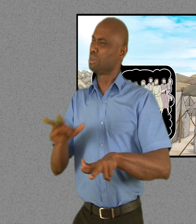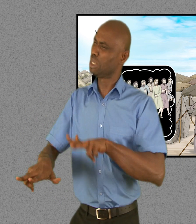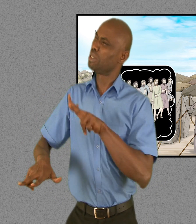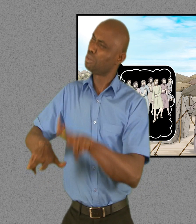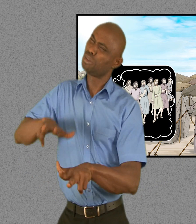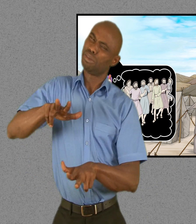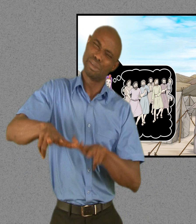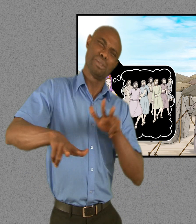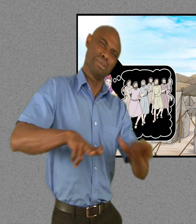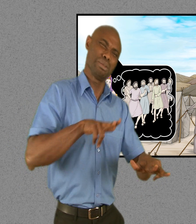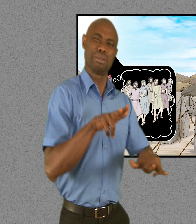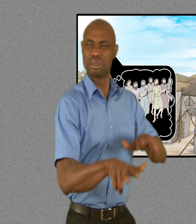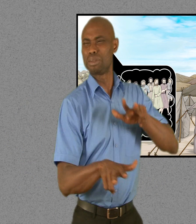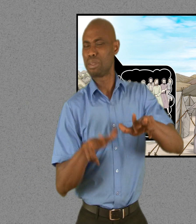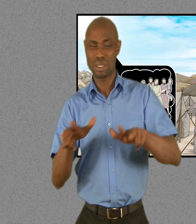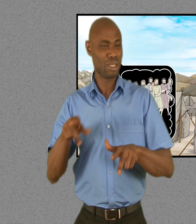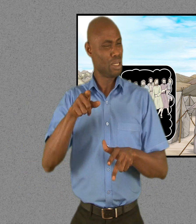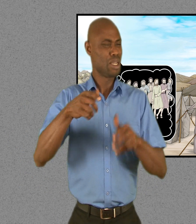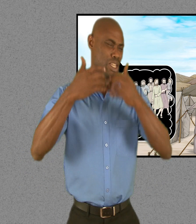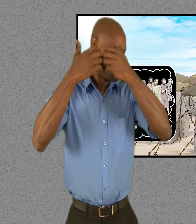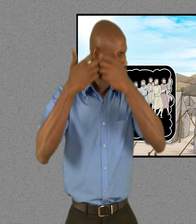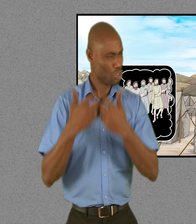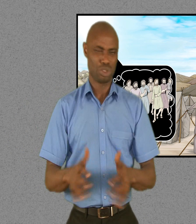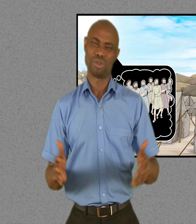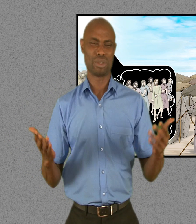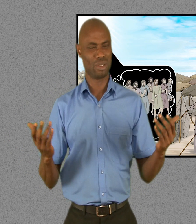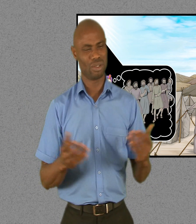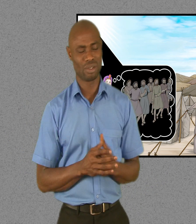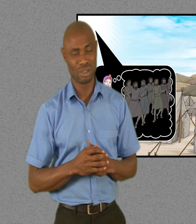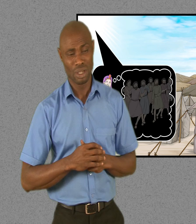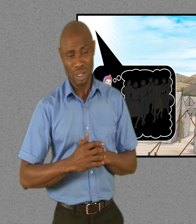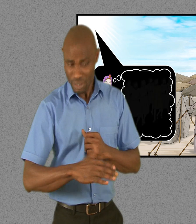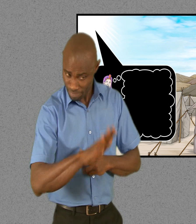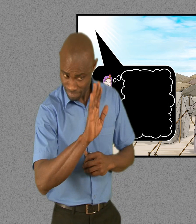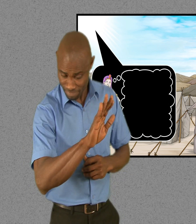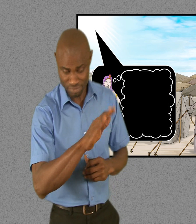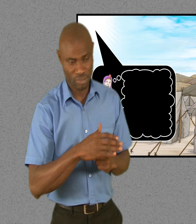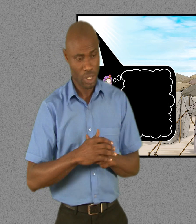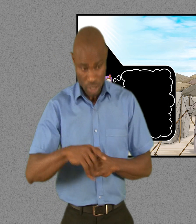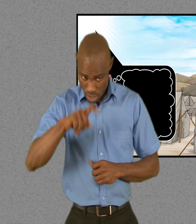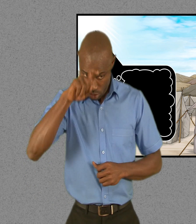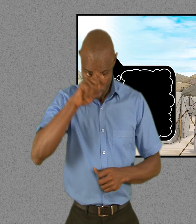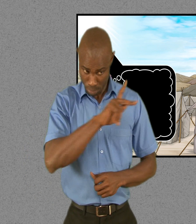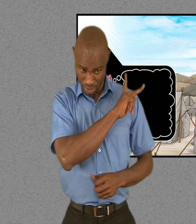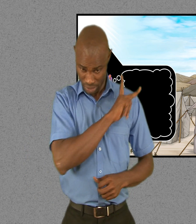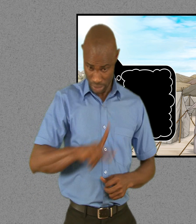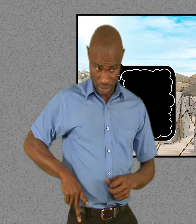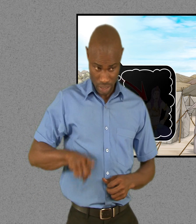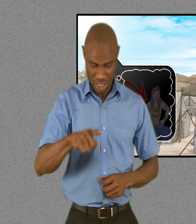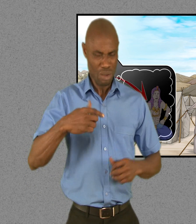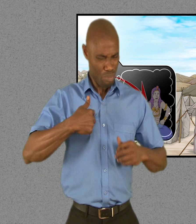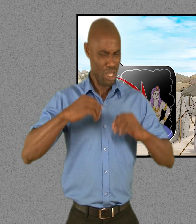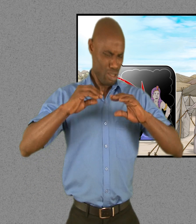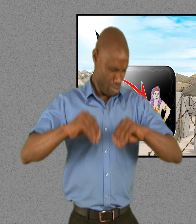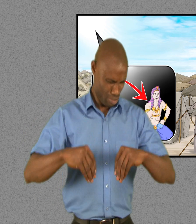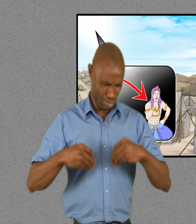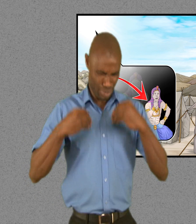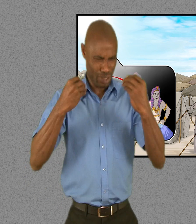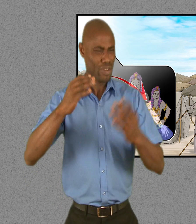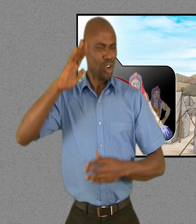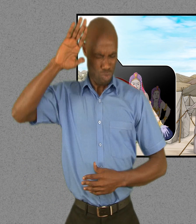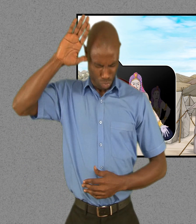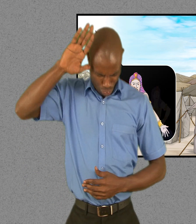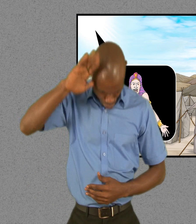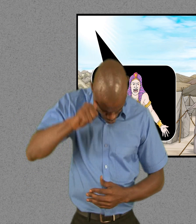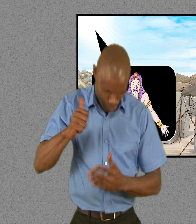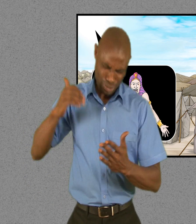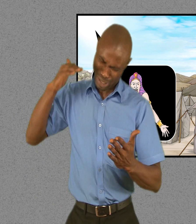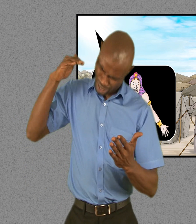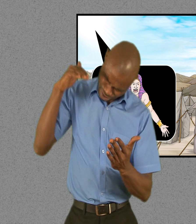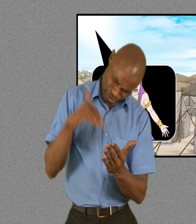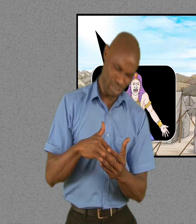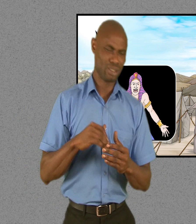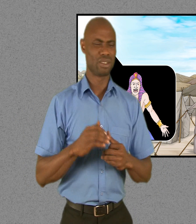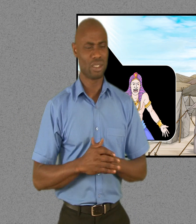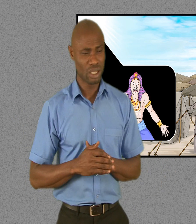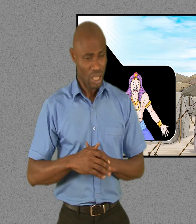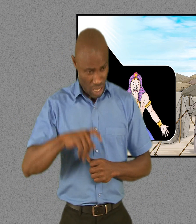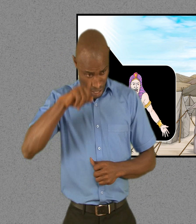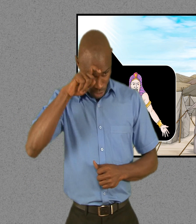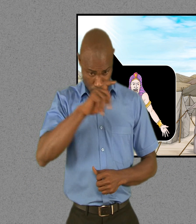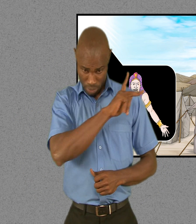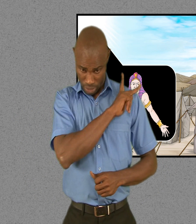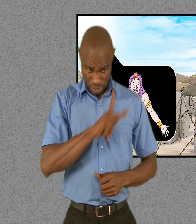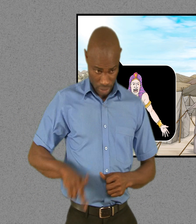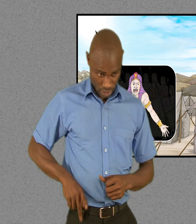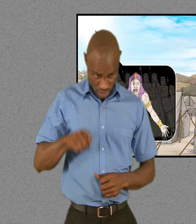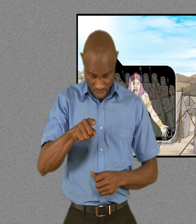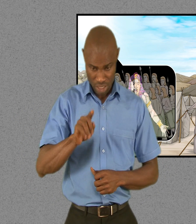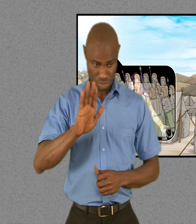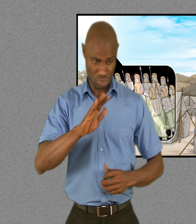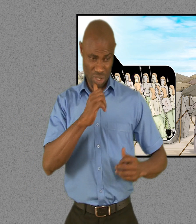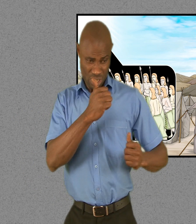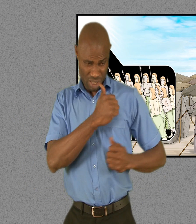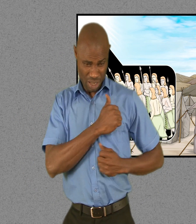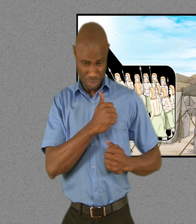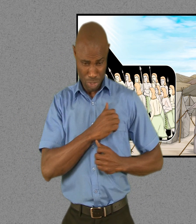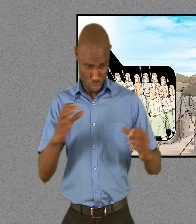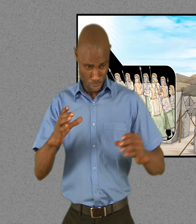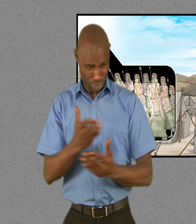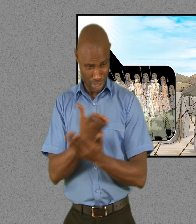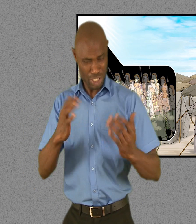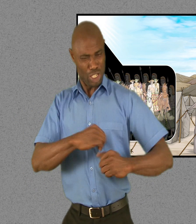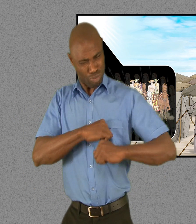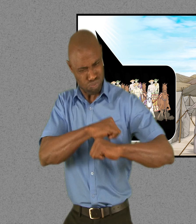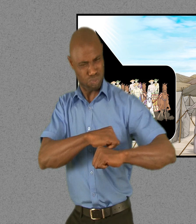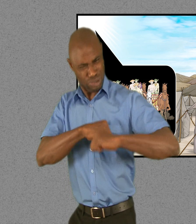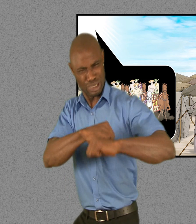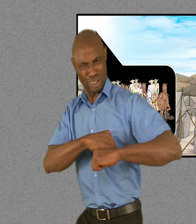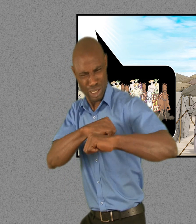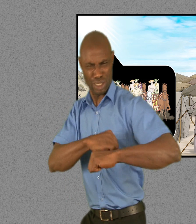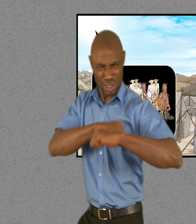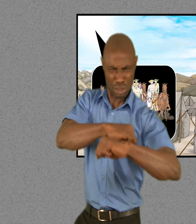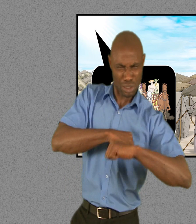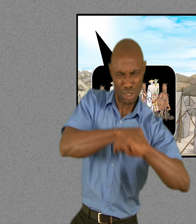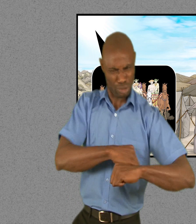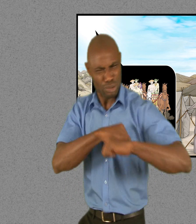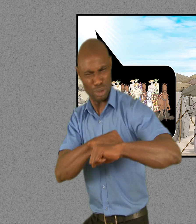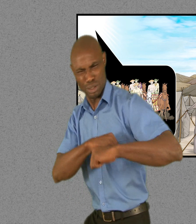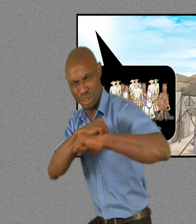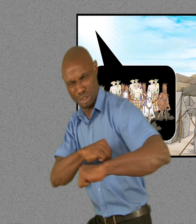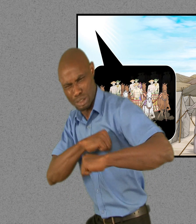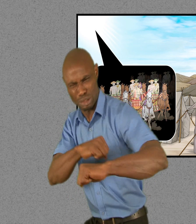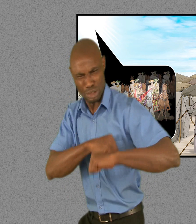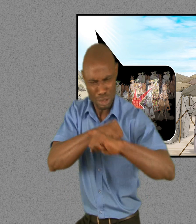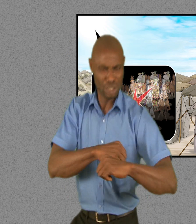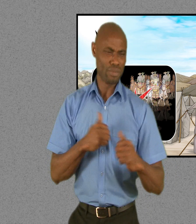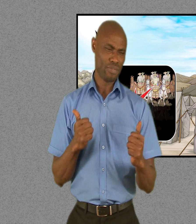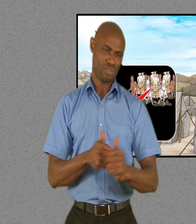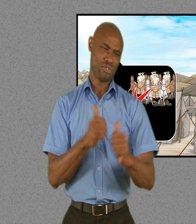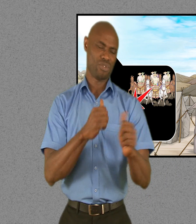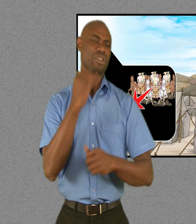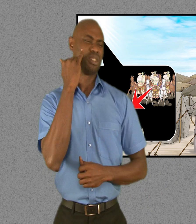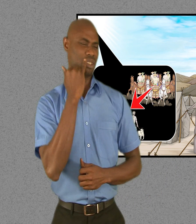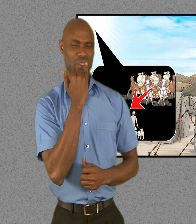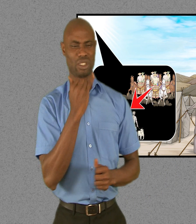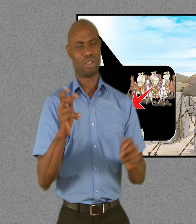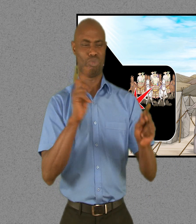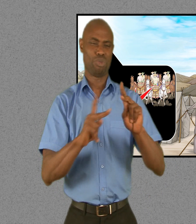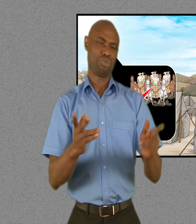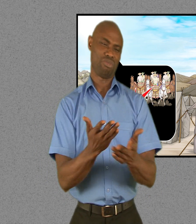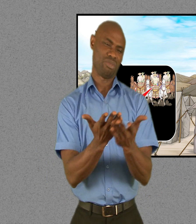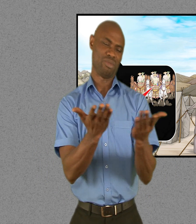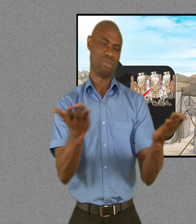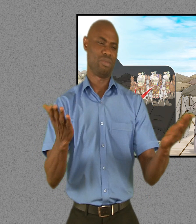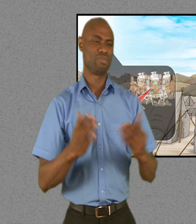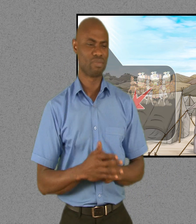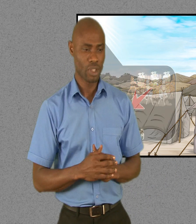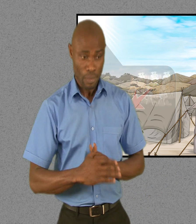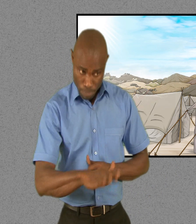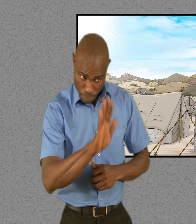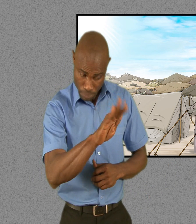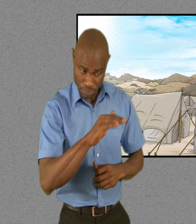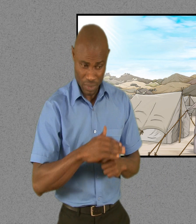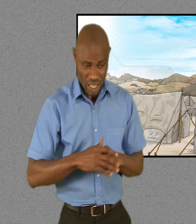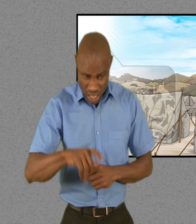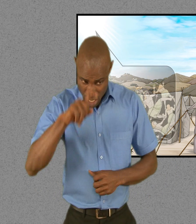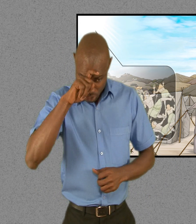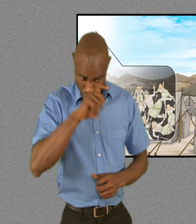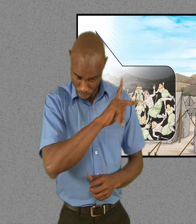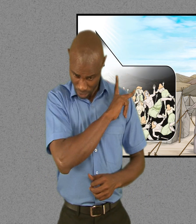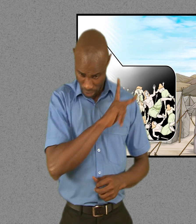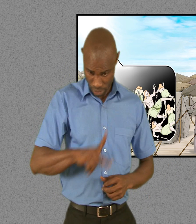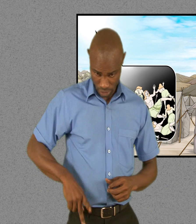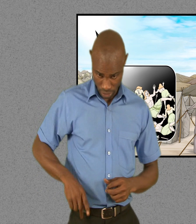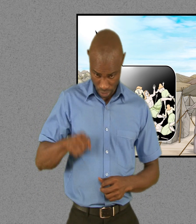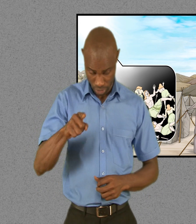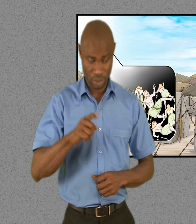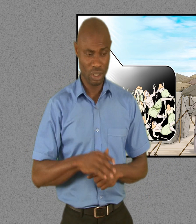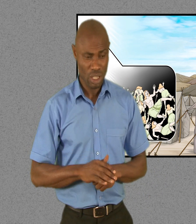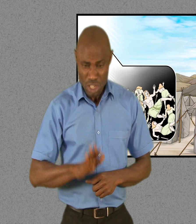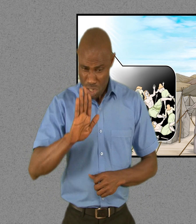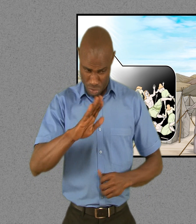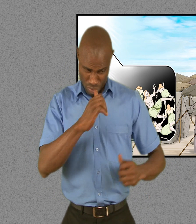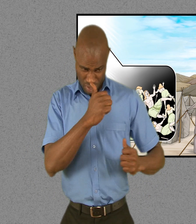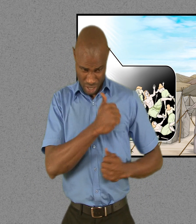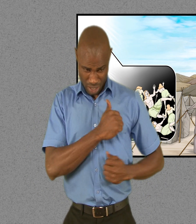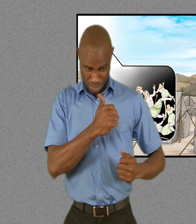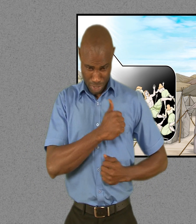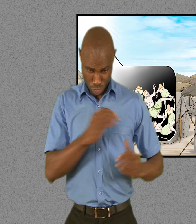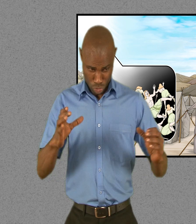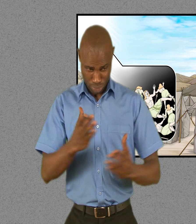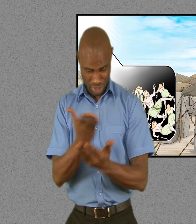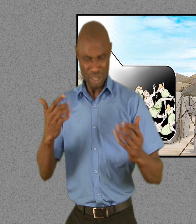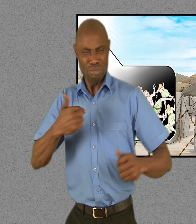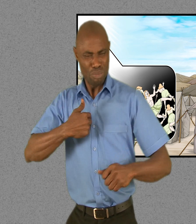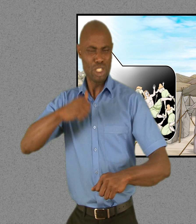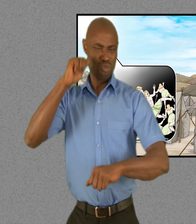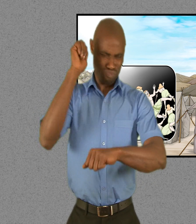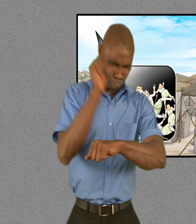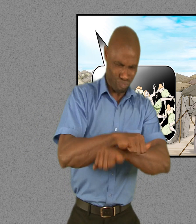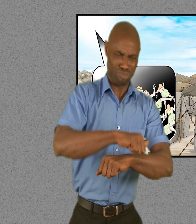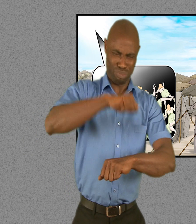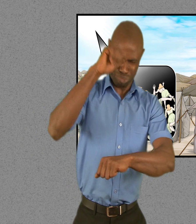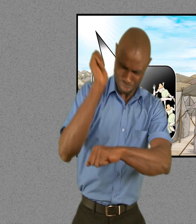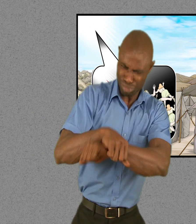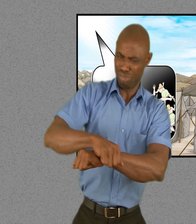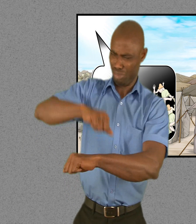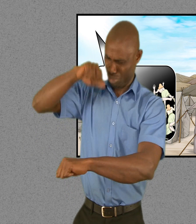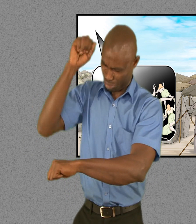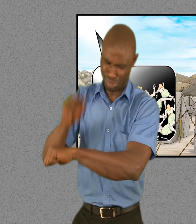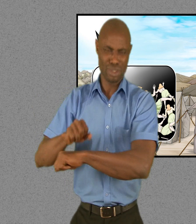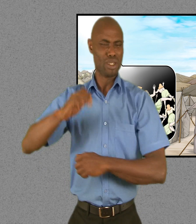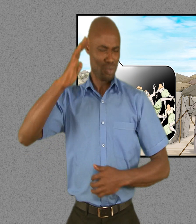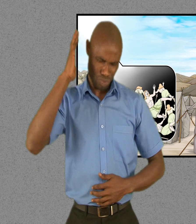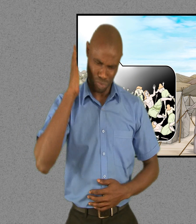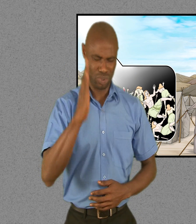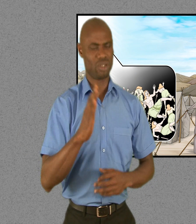the wilderness has boxed them in.’ And I will harden Pharaoh’s heart so that he will pursue them.